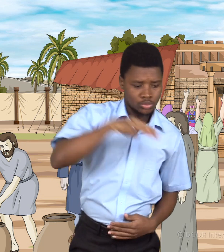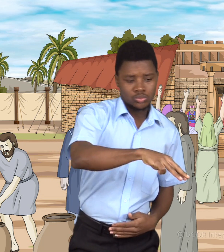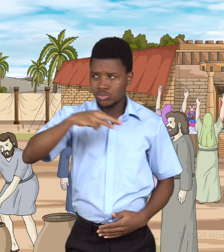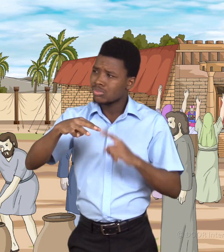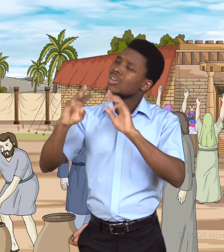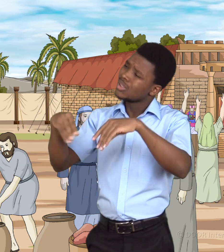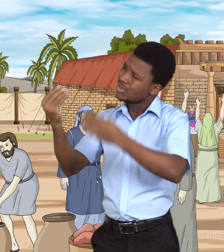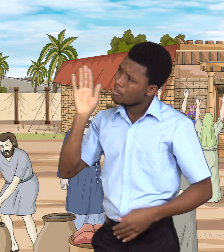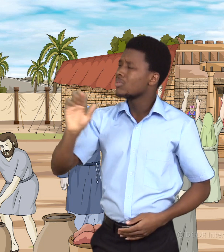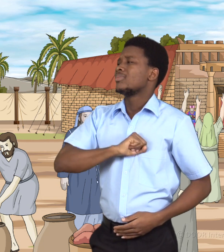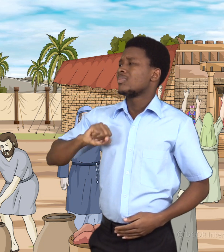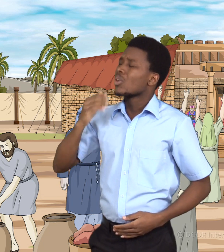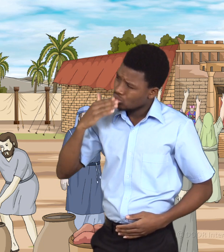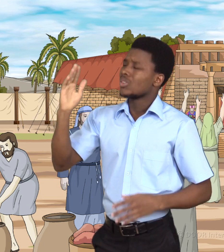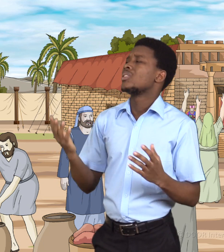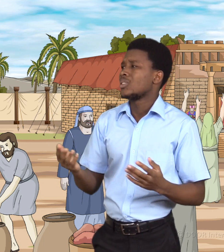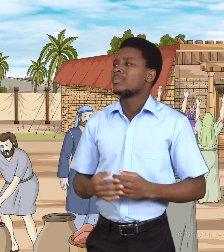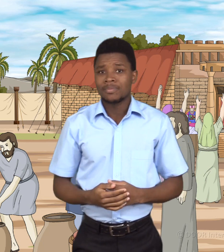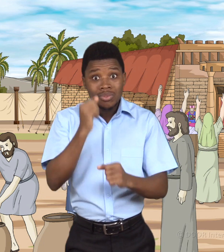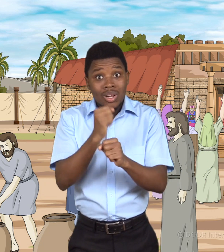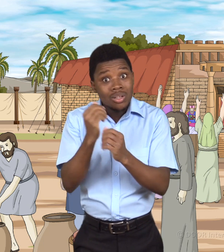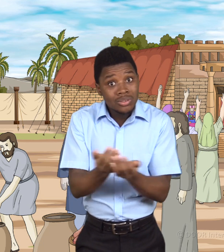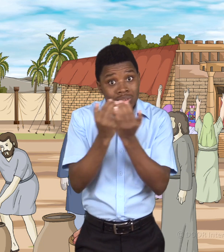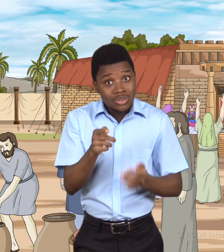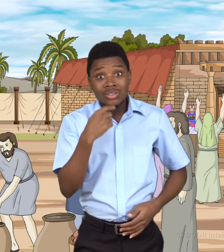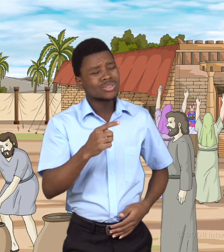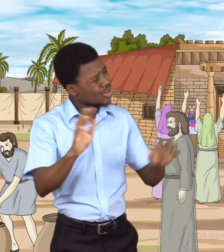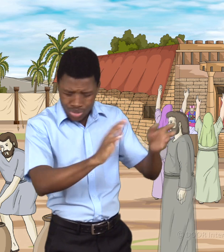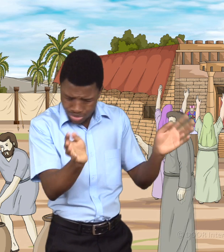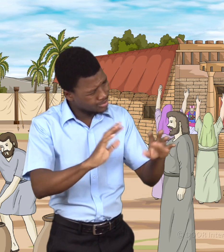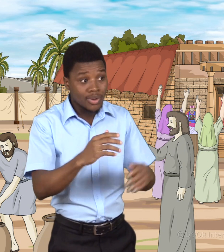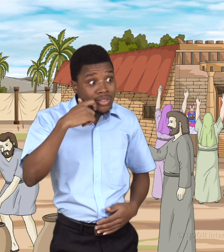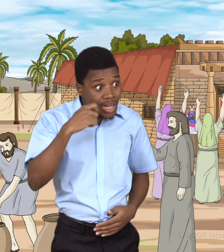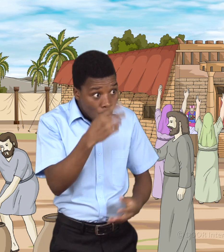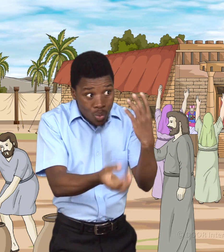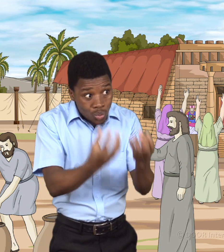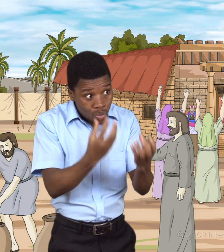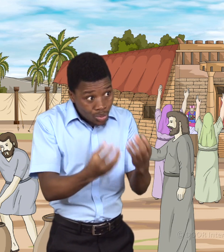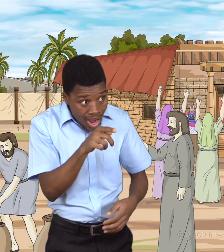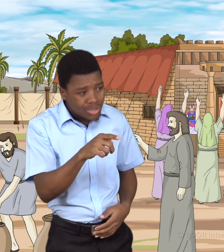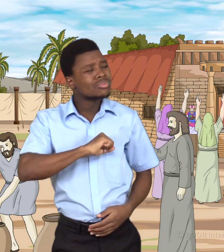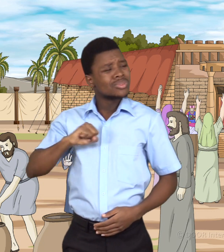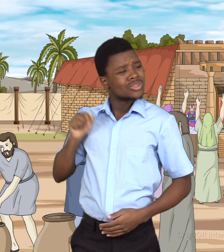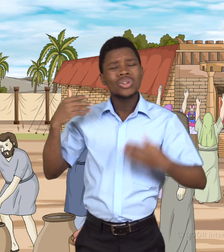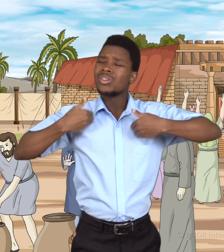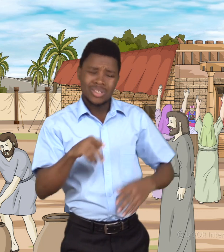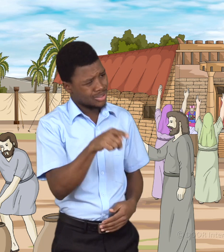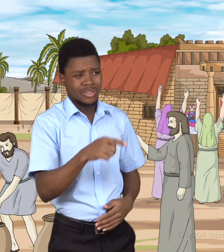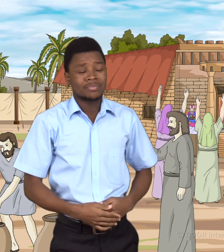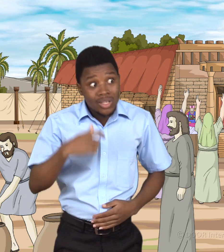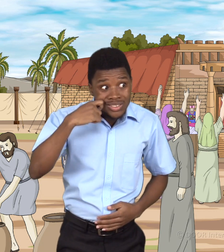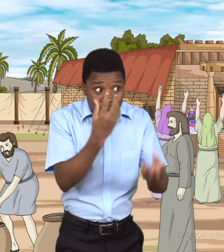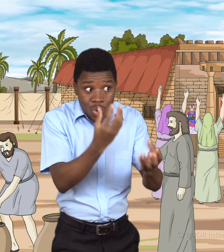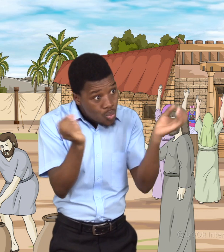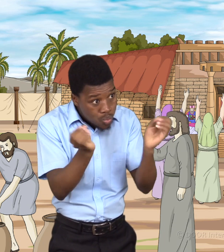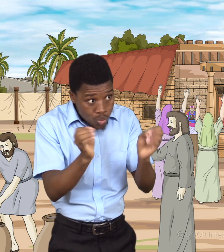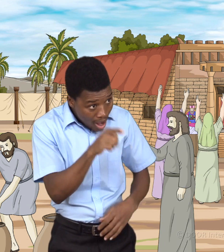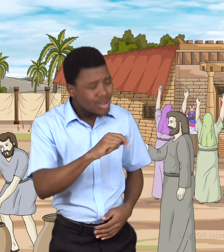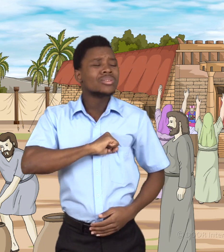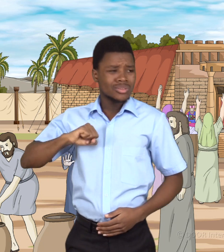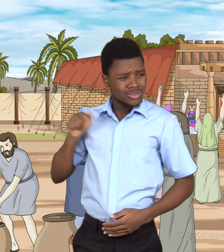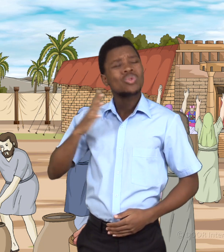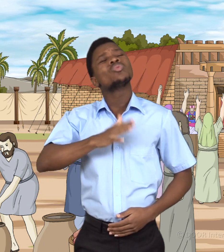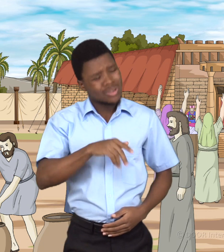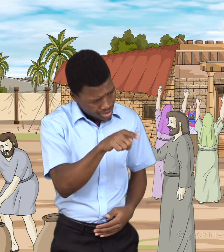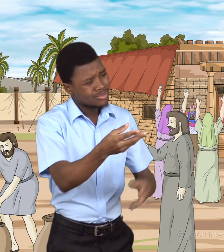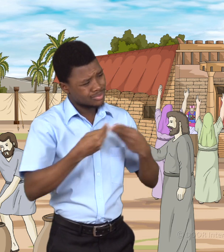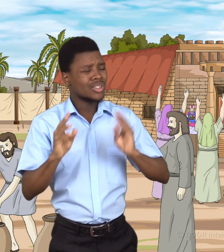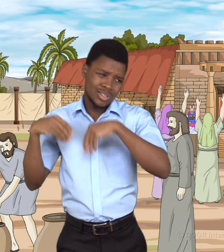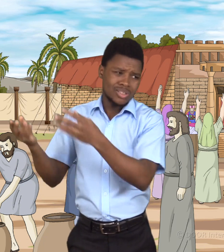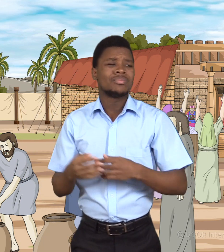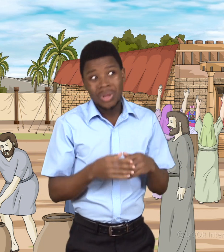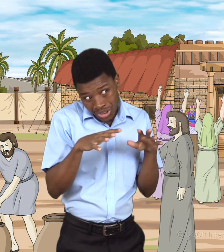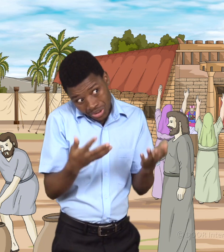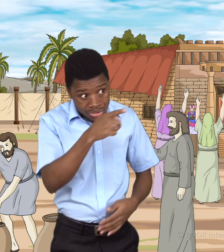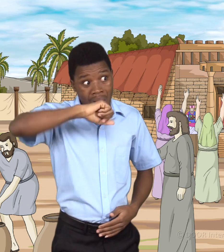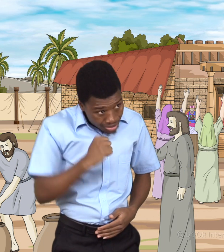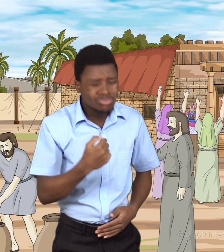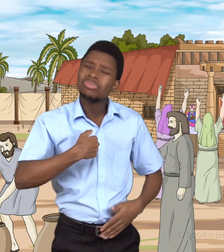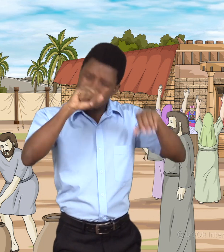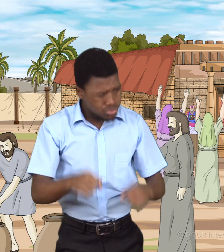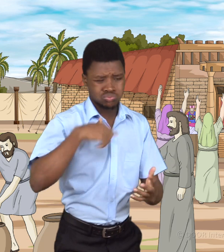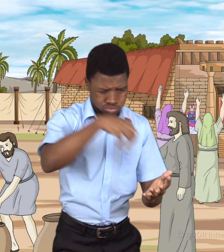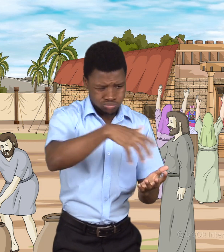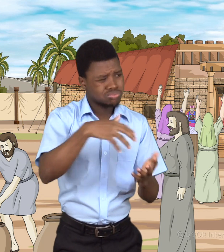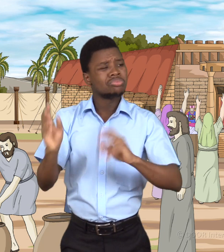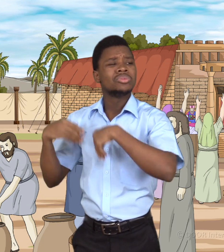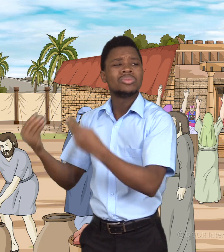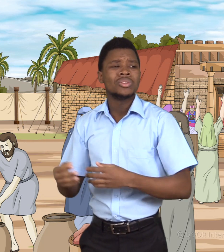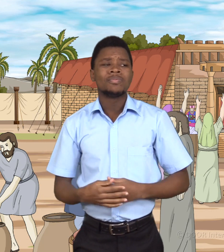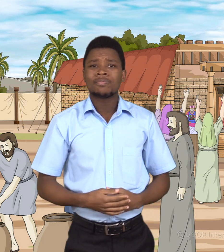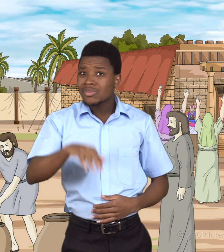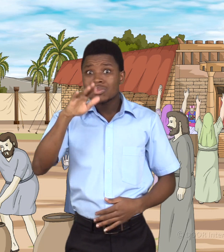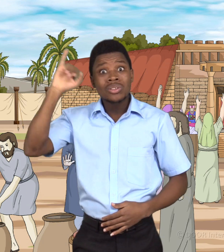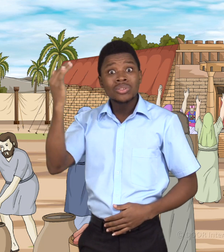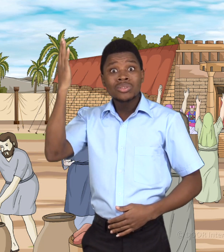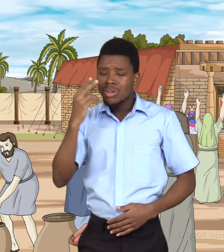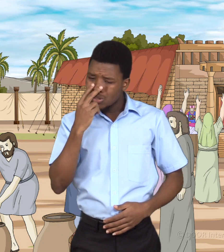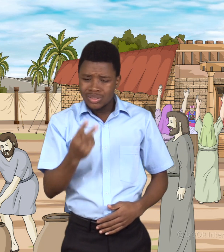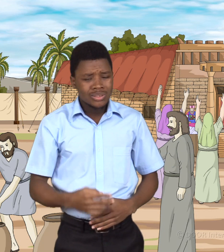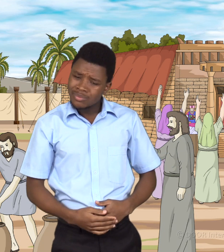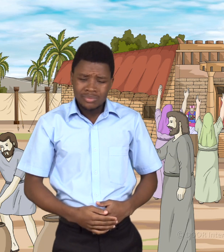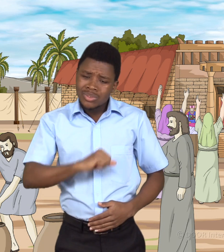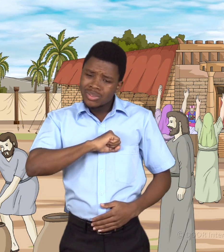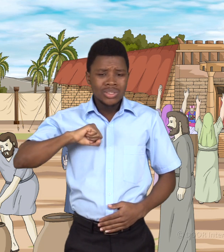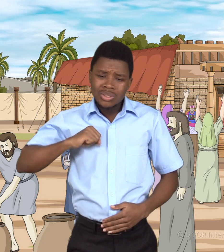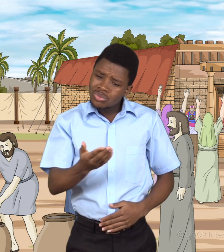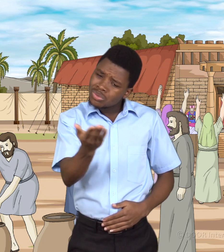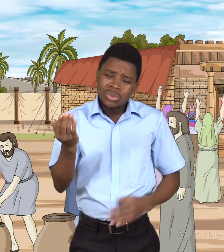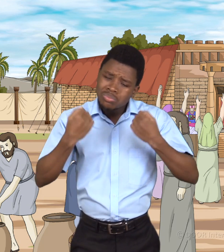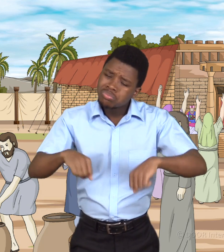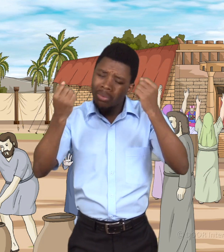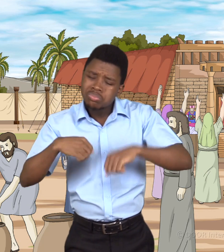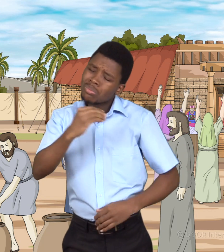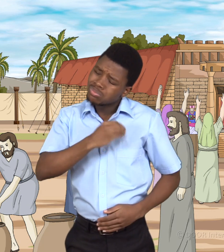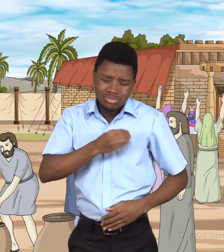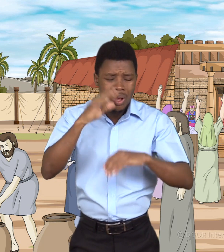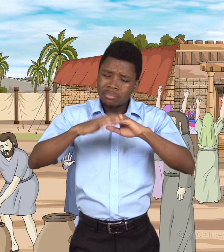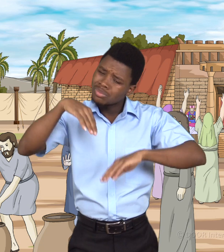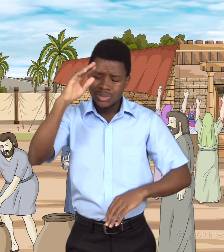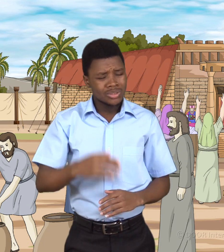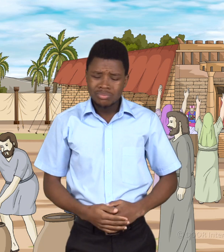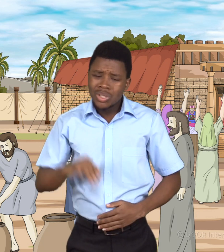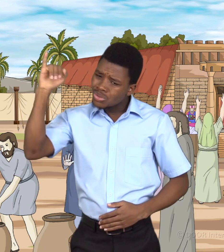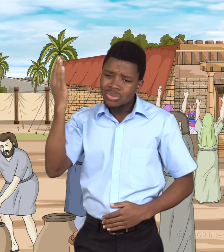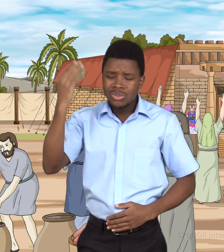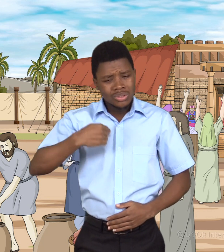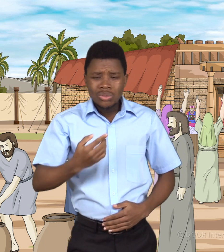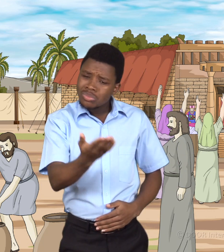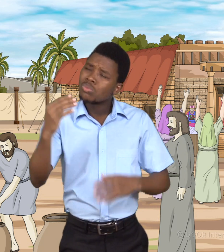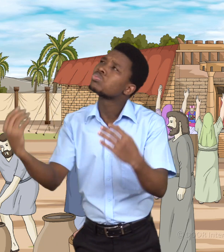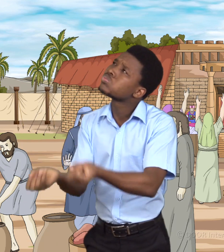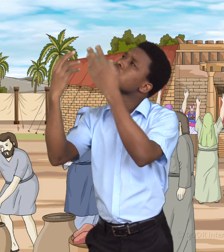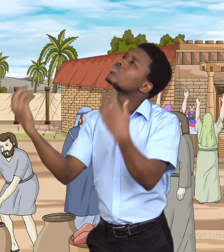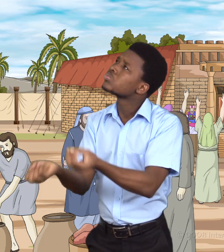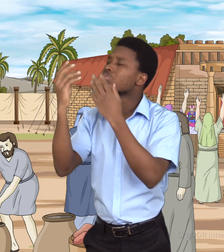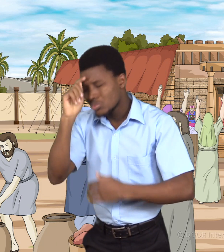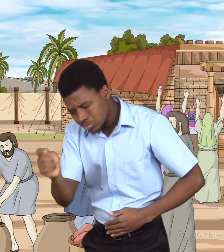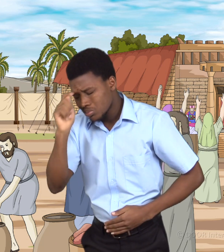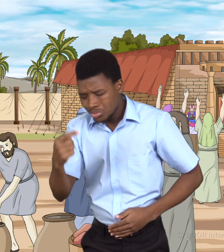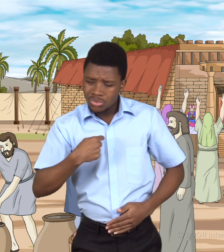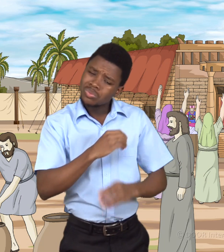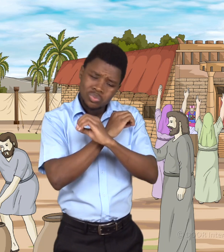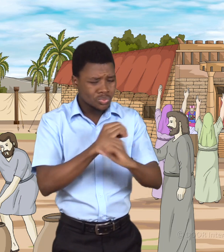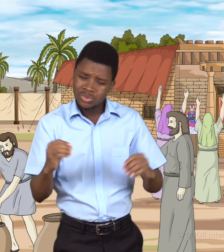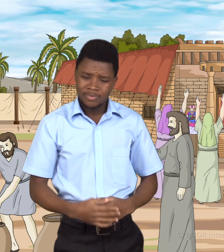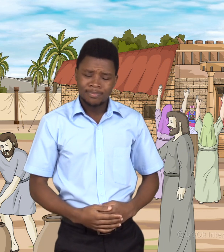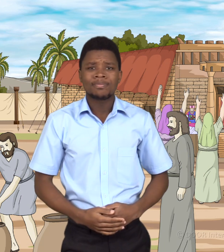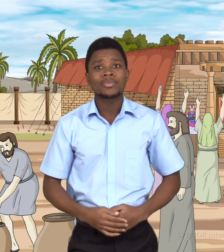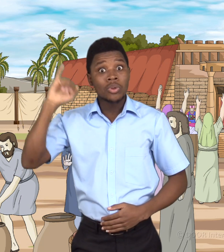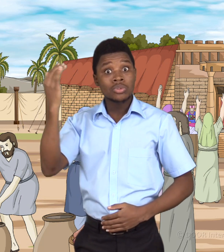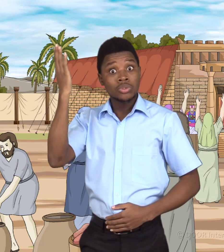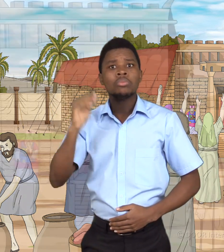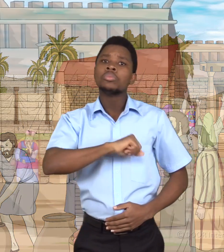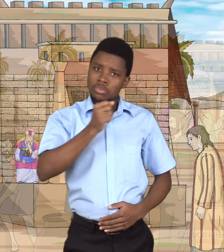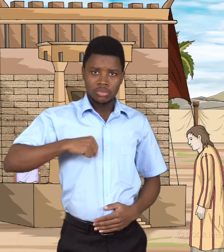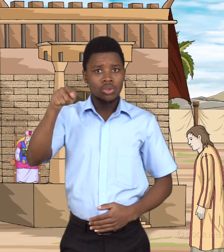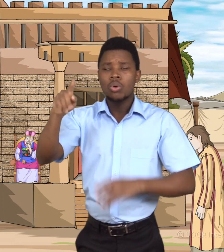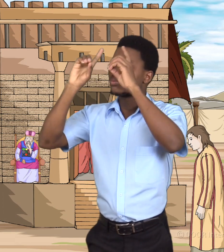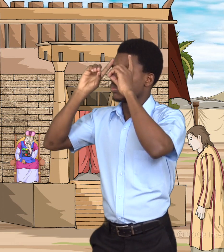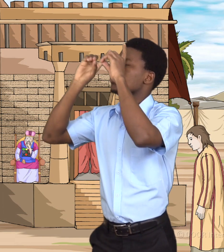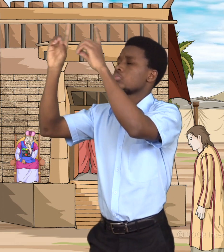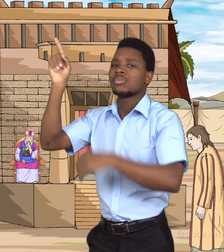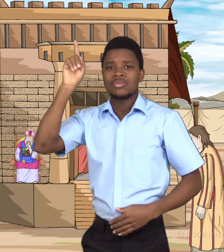then you may take whatever you want,” the servant would reply, “No, you must give it to me right now. If you refuse, I will take it by force!” Thus the sin of these young men was severe in the sight of the LORD, for they were treating the LORD’s offering with contempt.